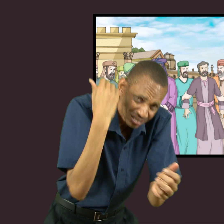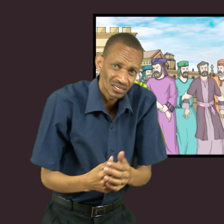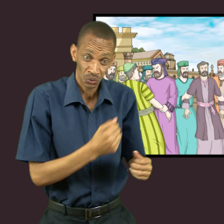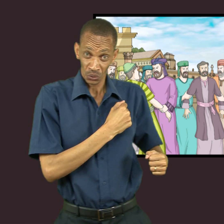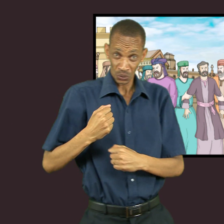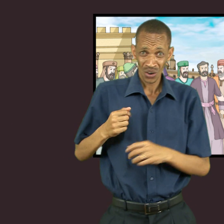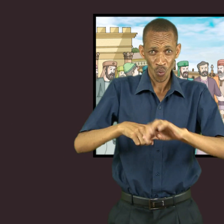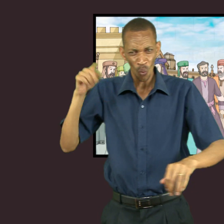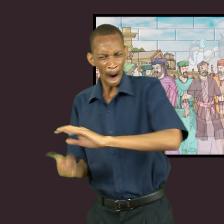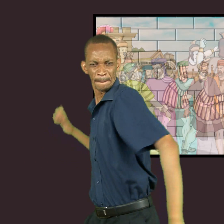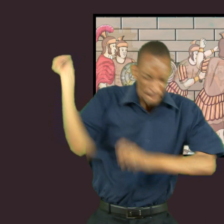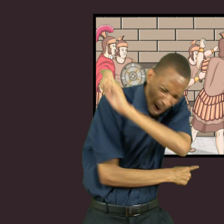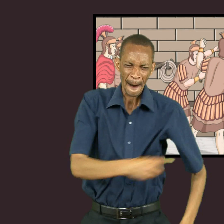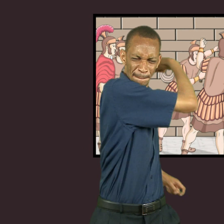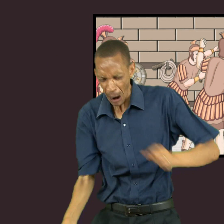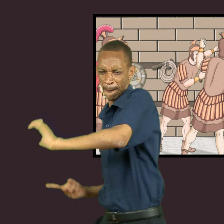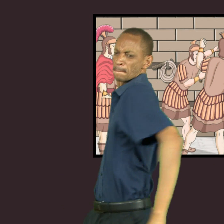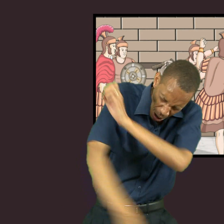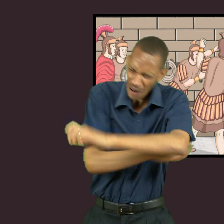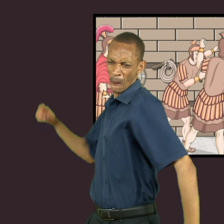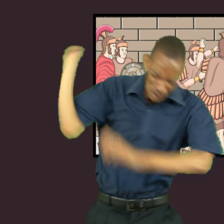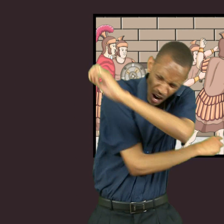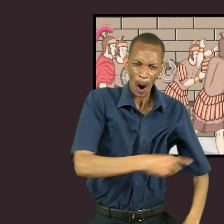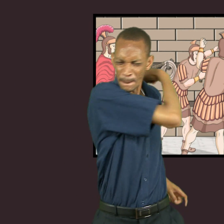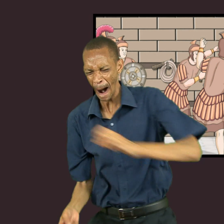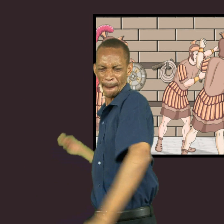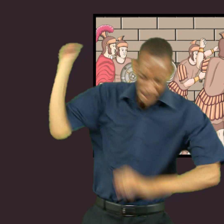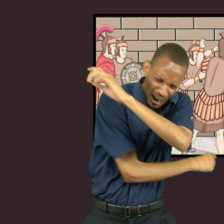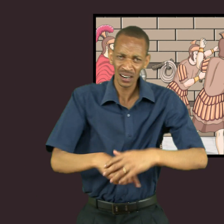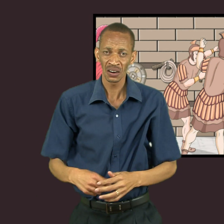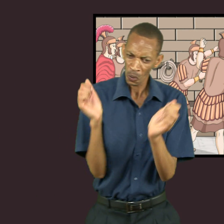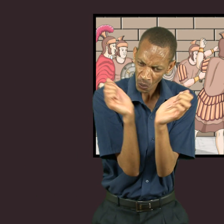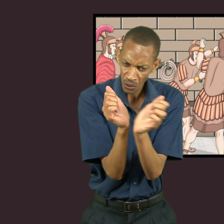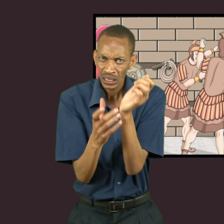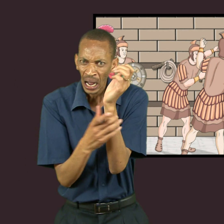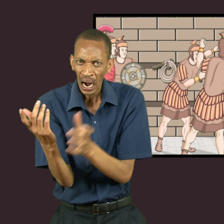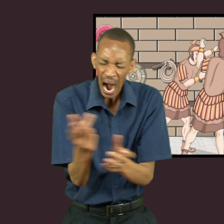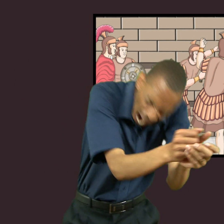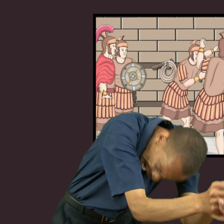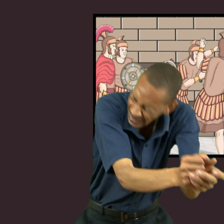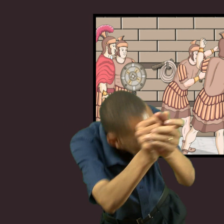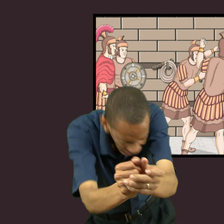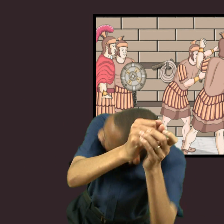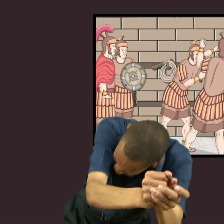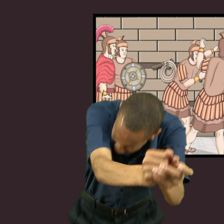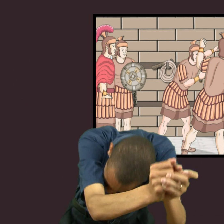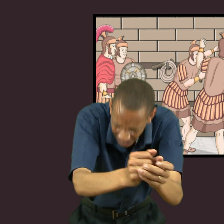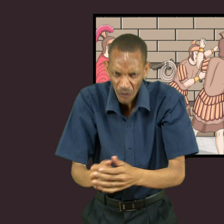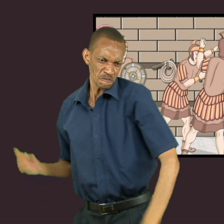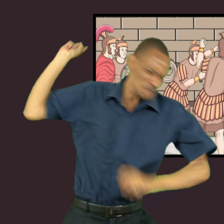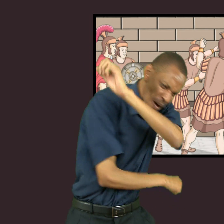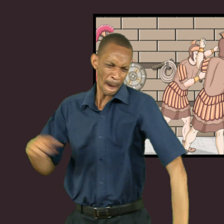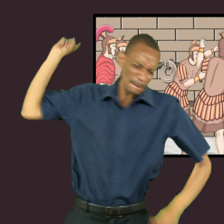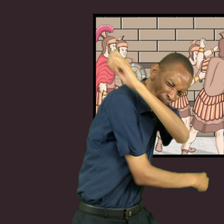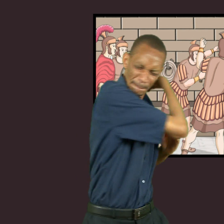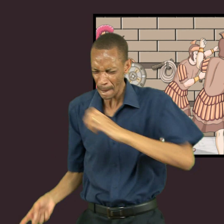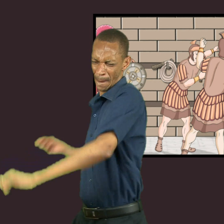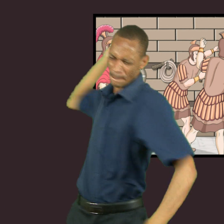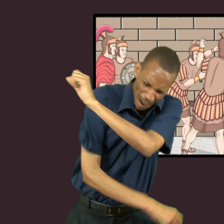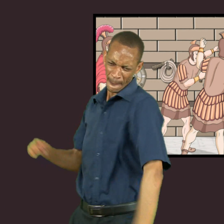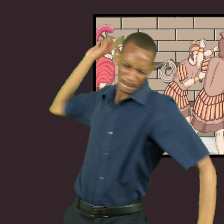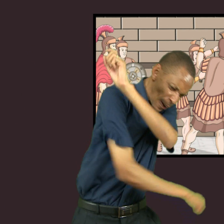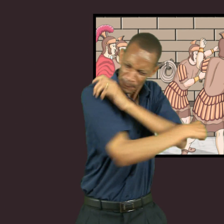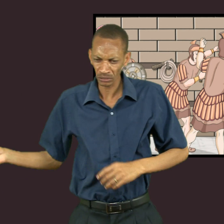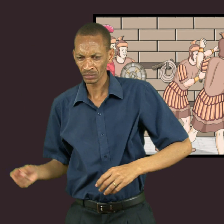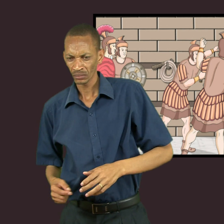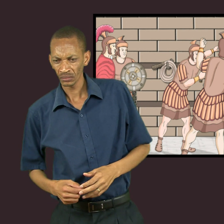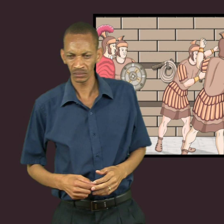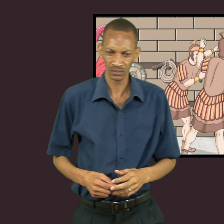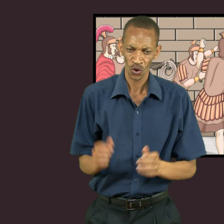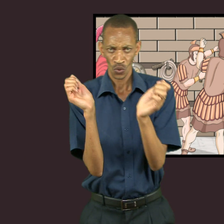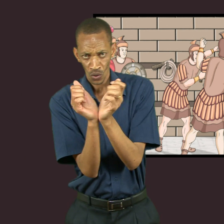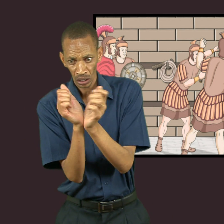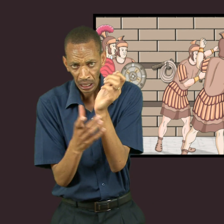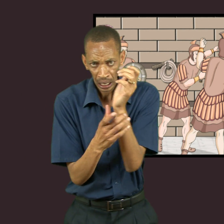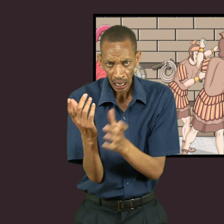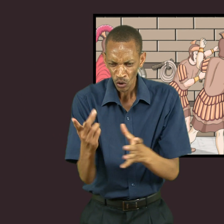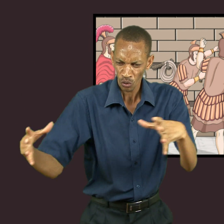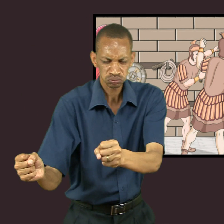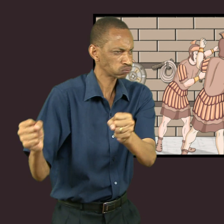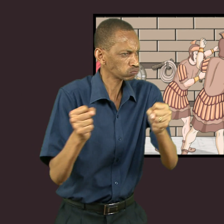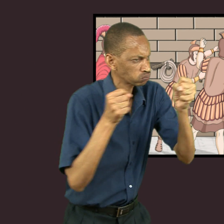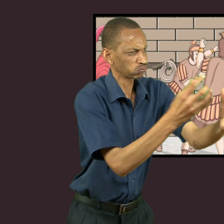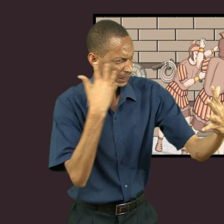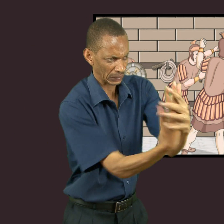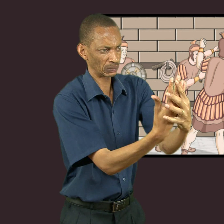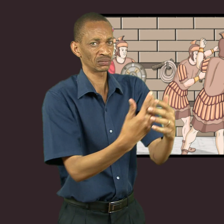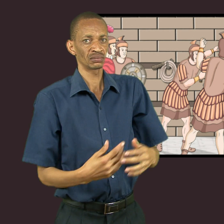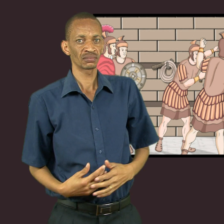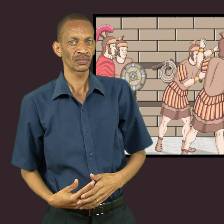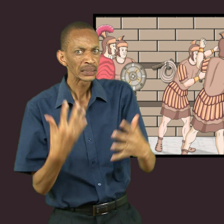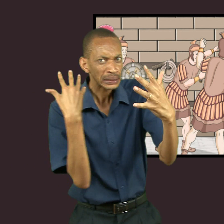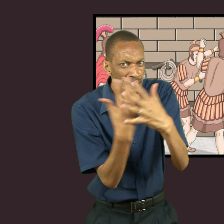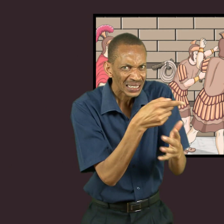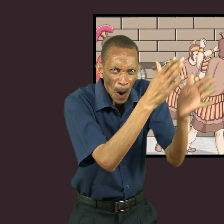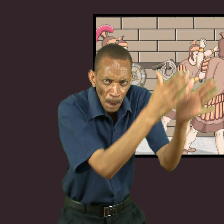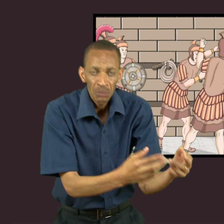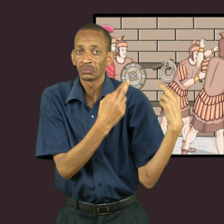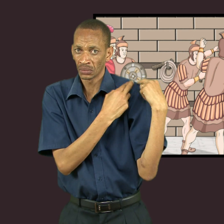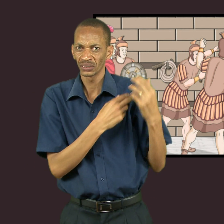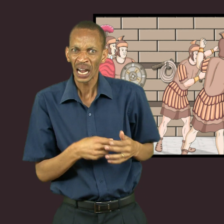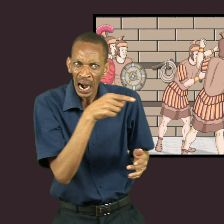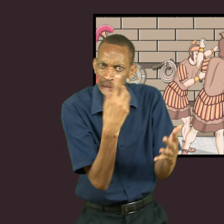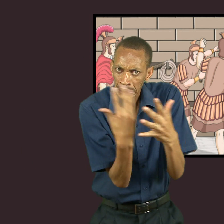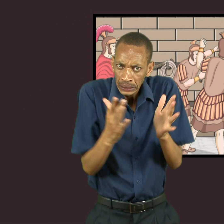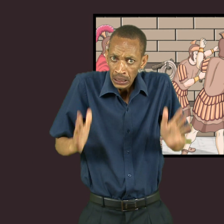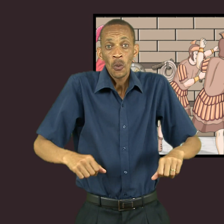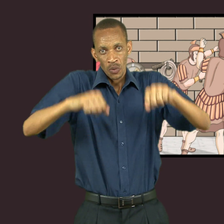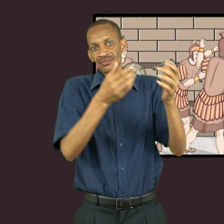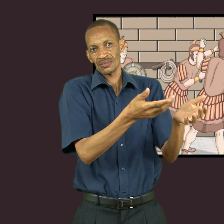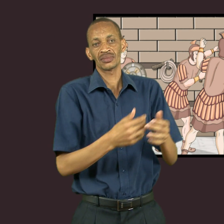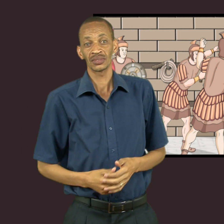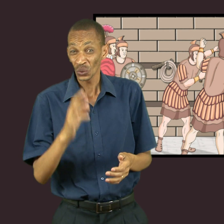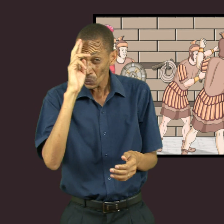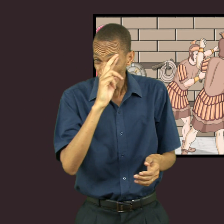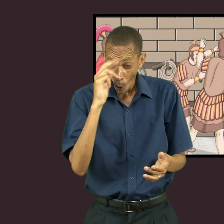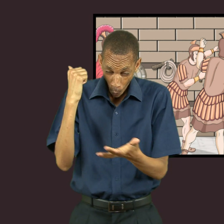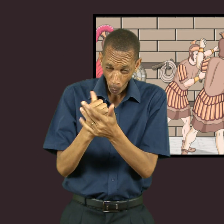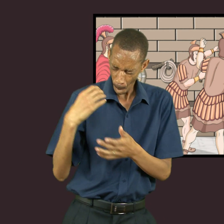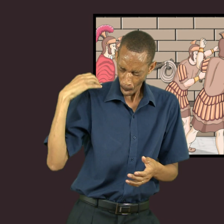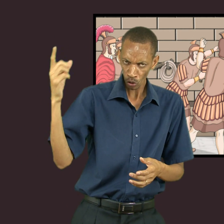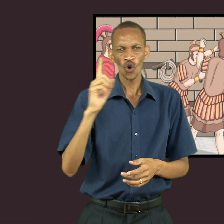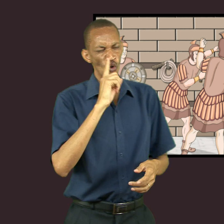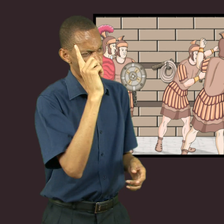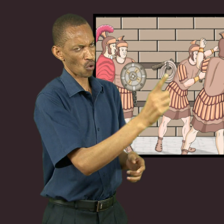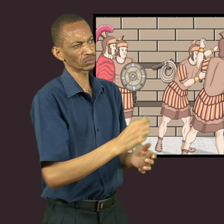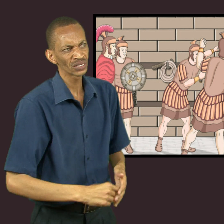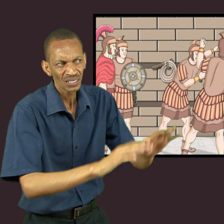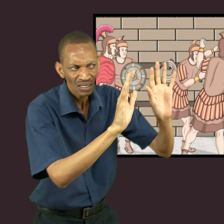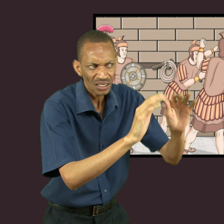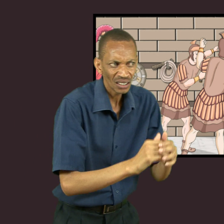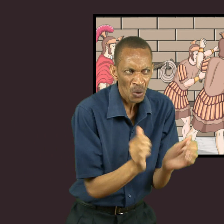The crowd joined in the attack against Paul and Silas, and the magistrates ordered that they be stripped and beaten with rods.